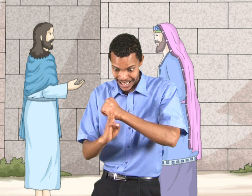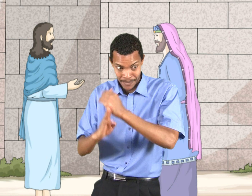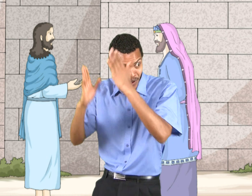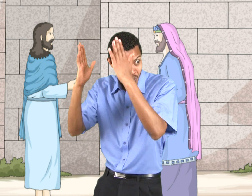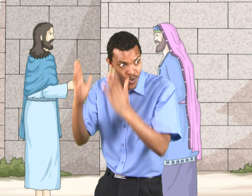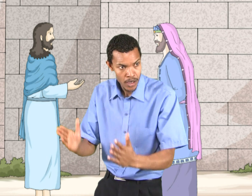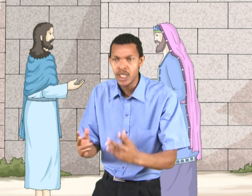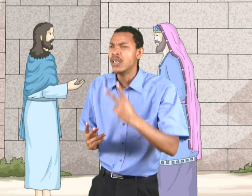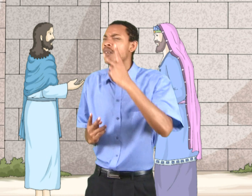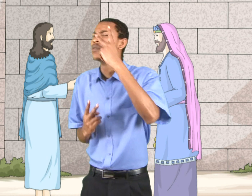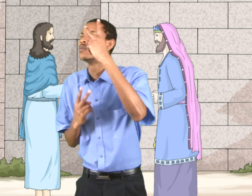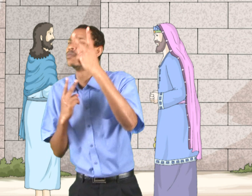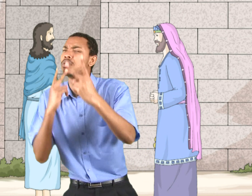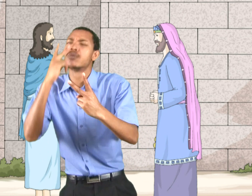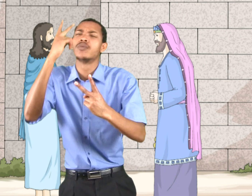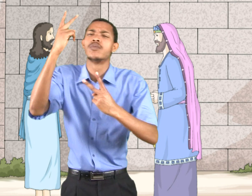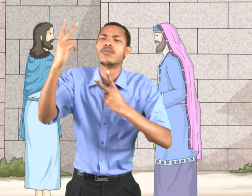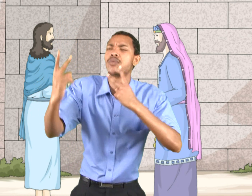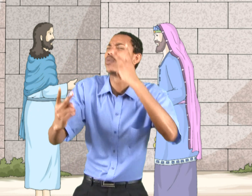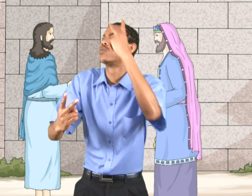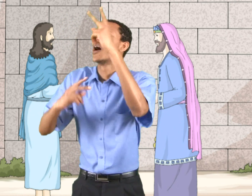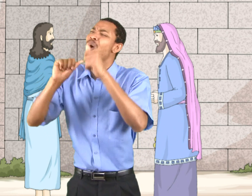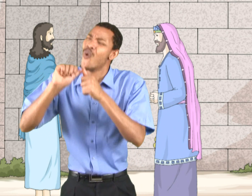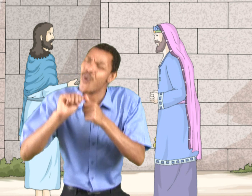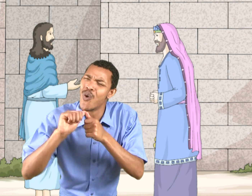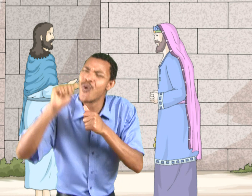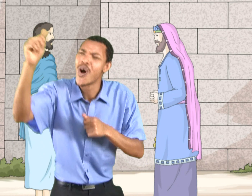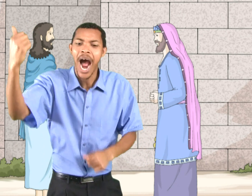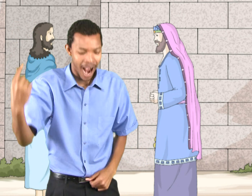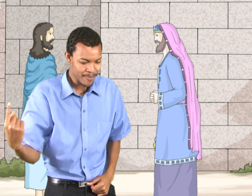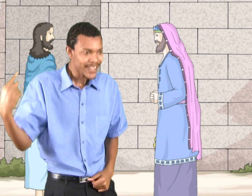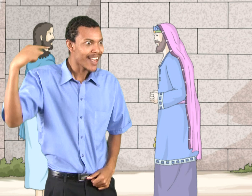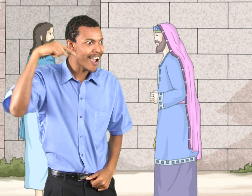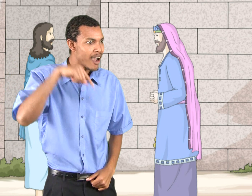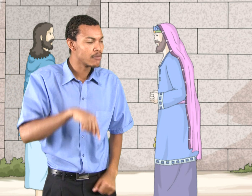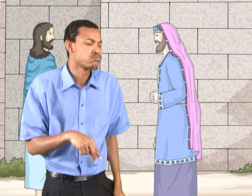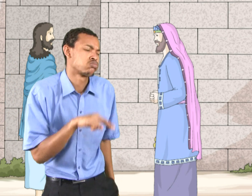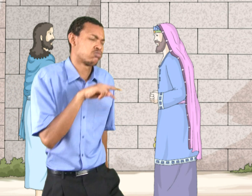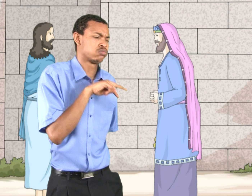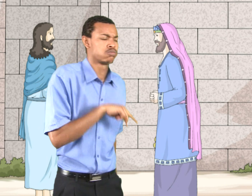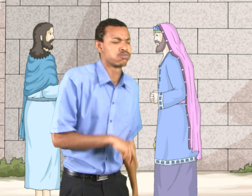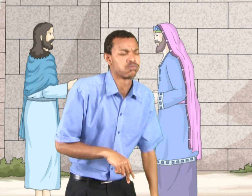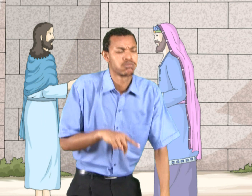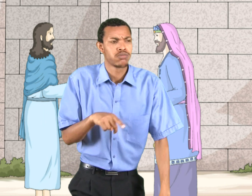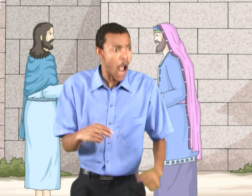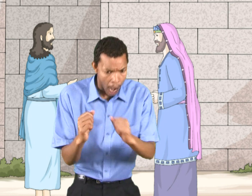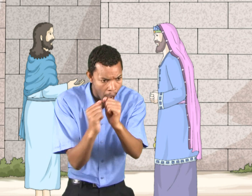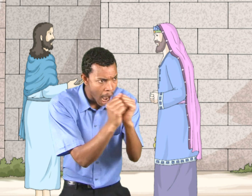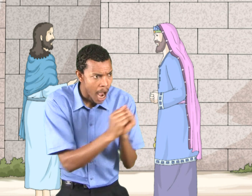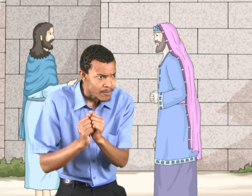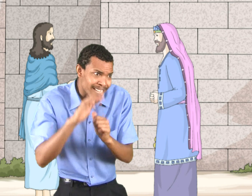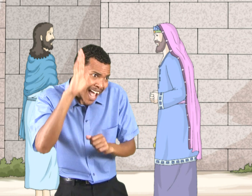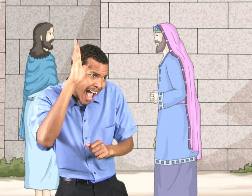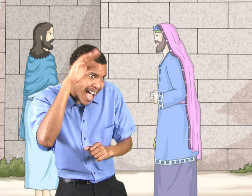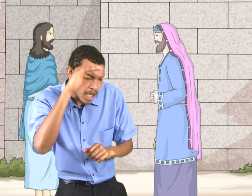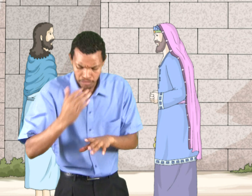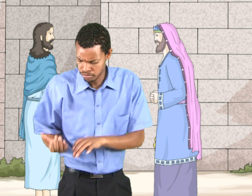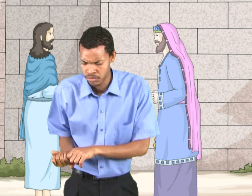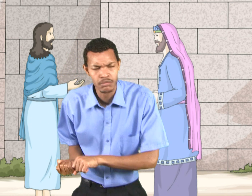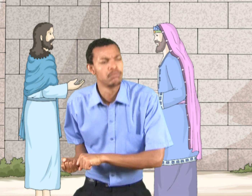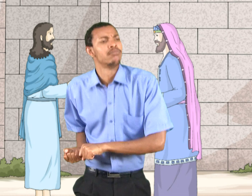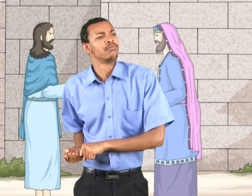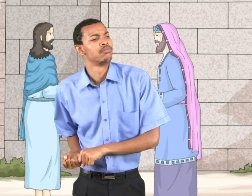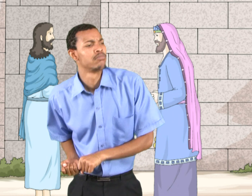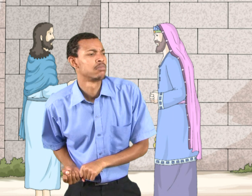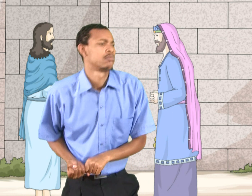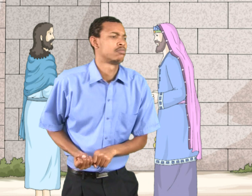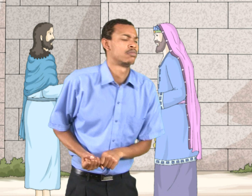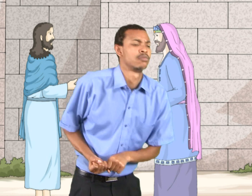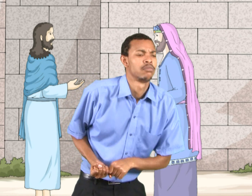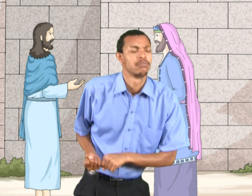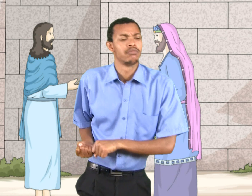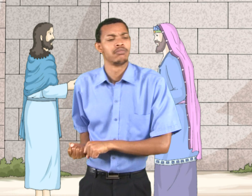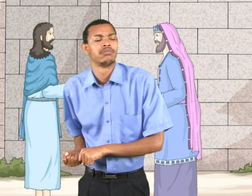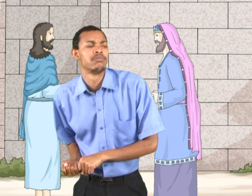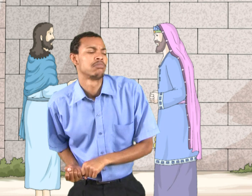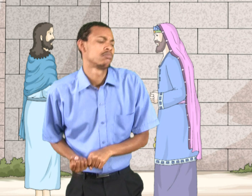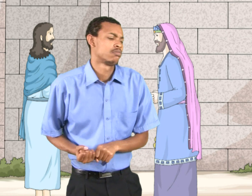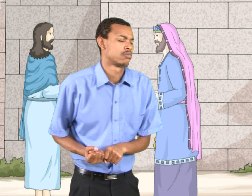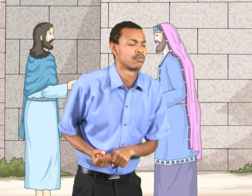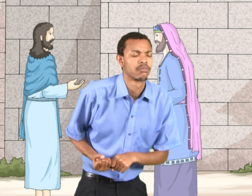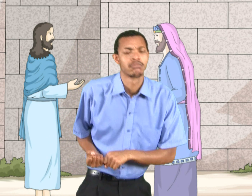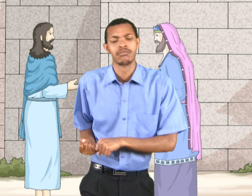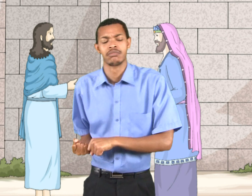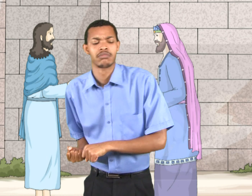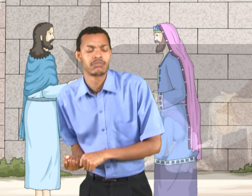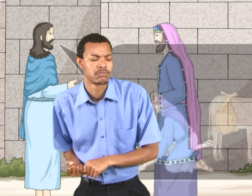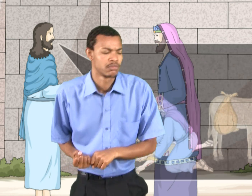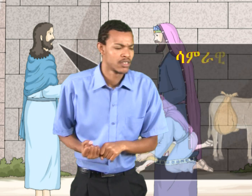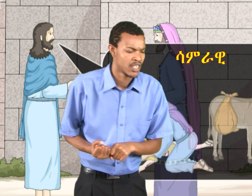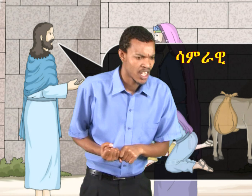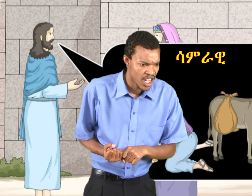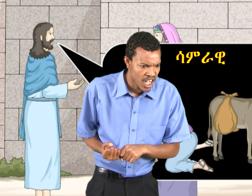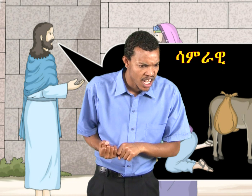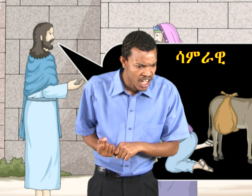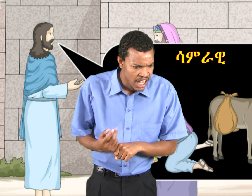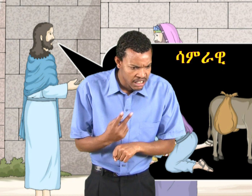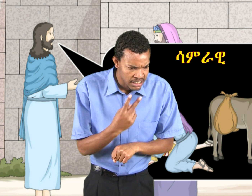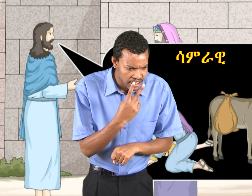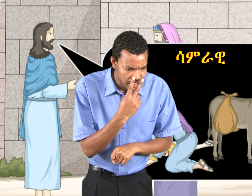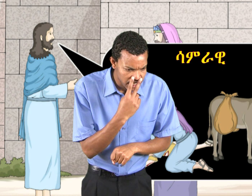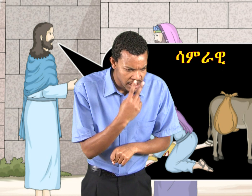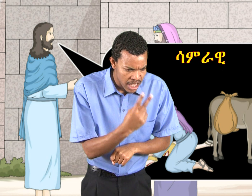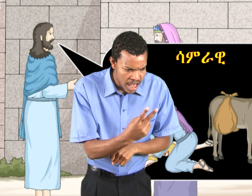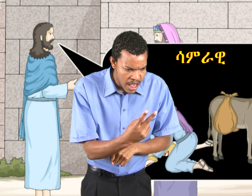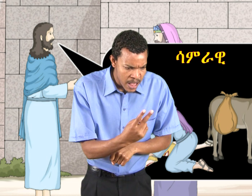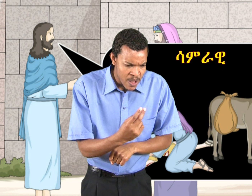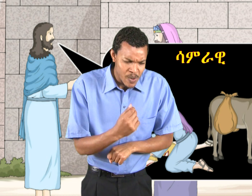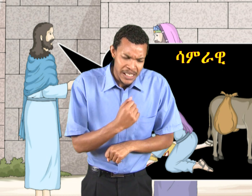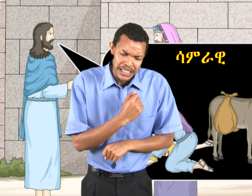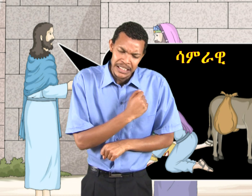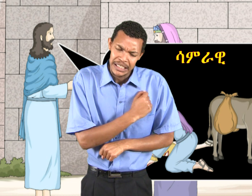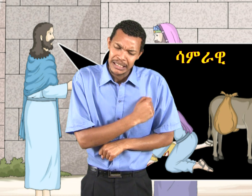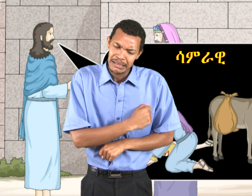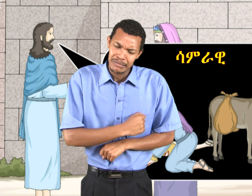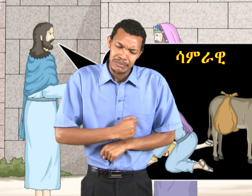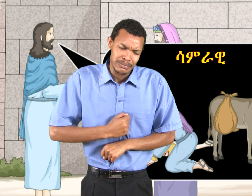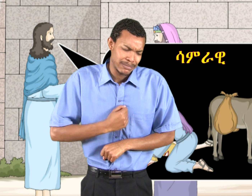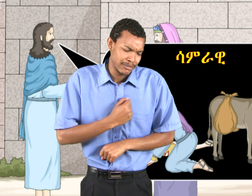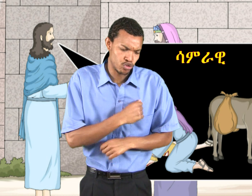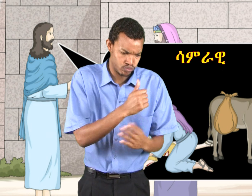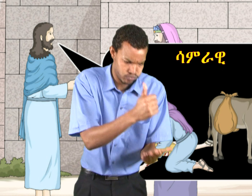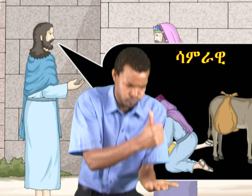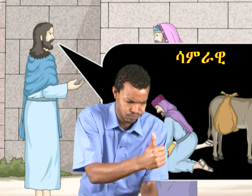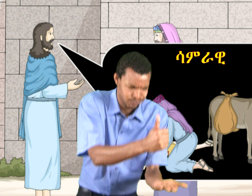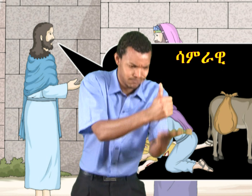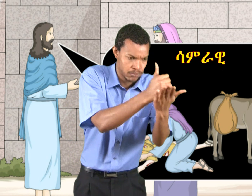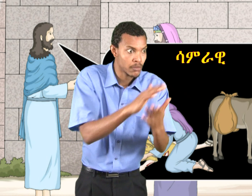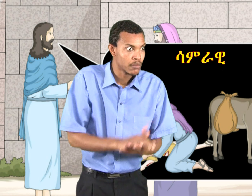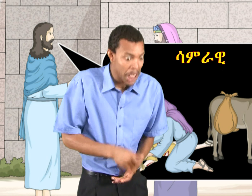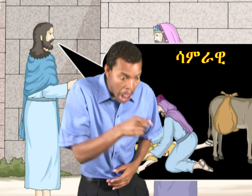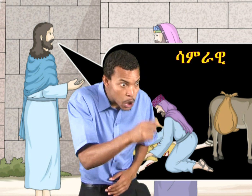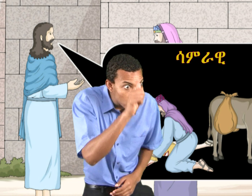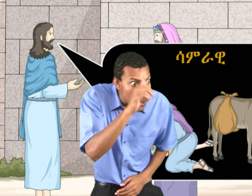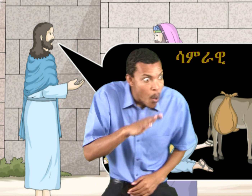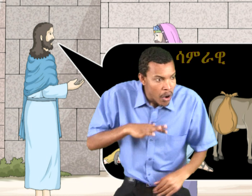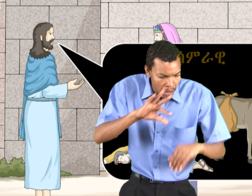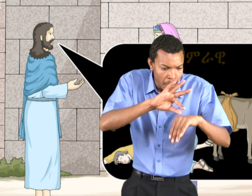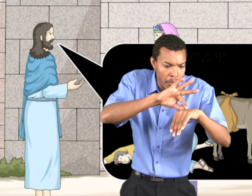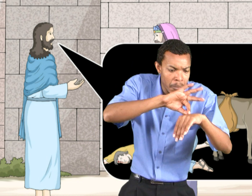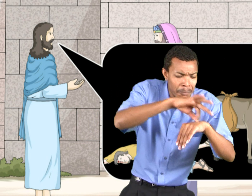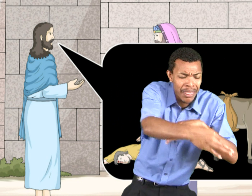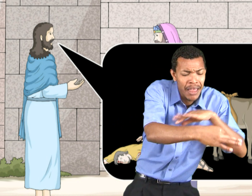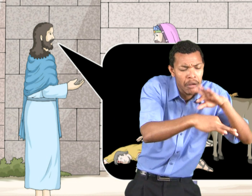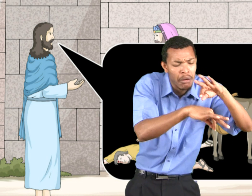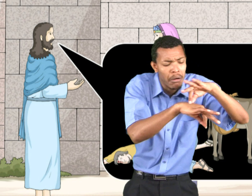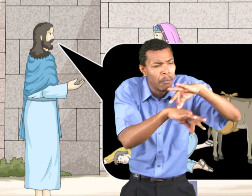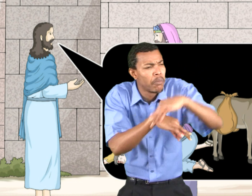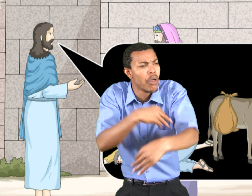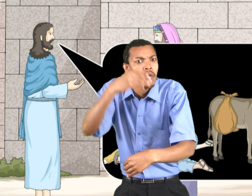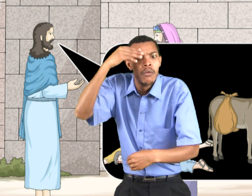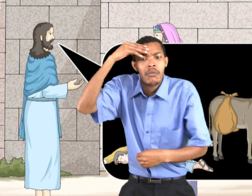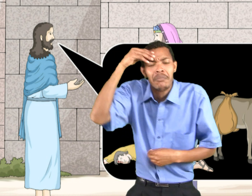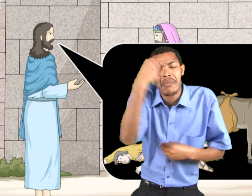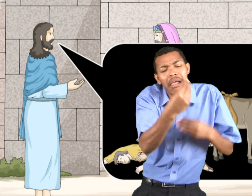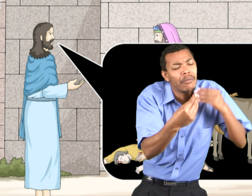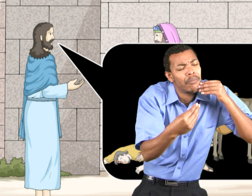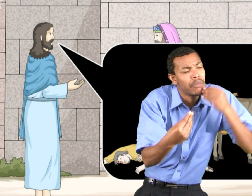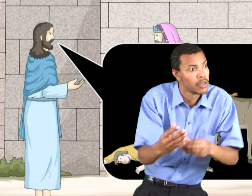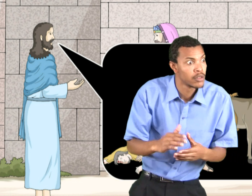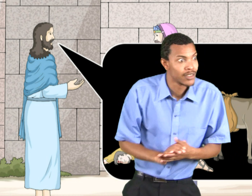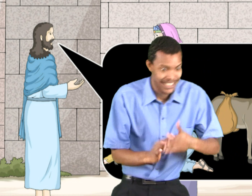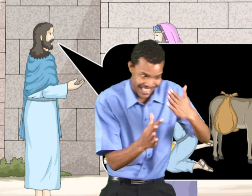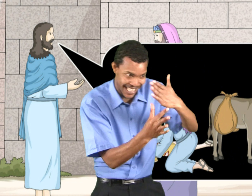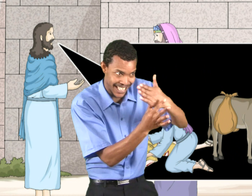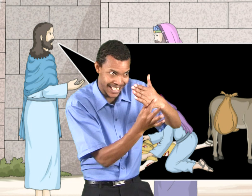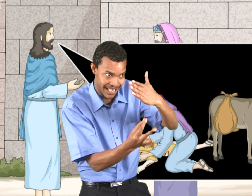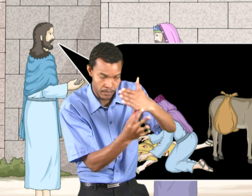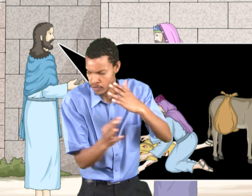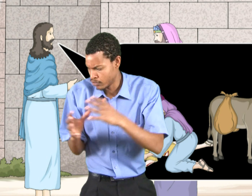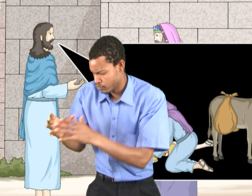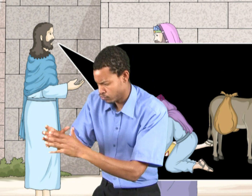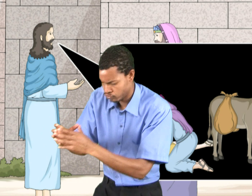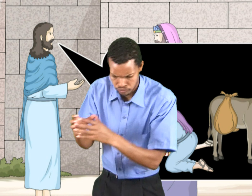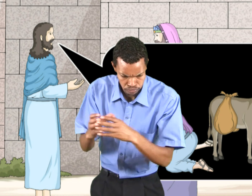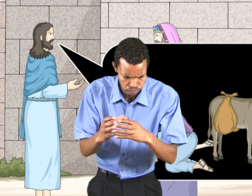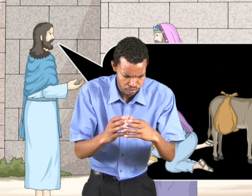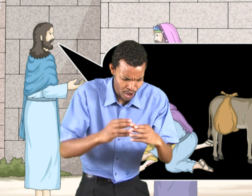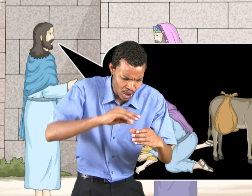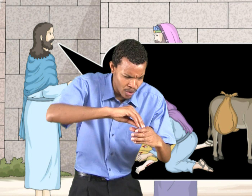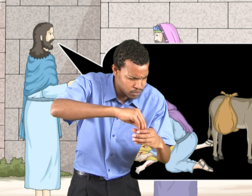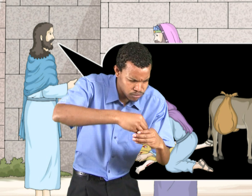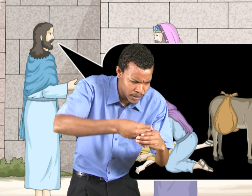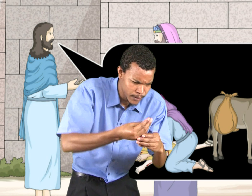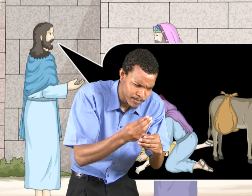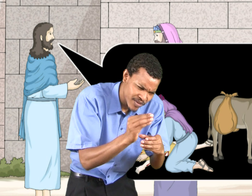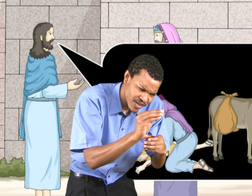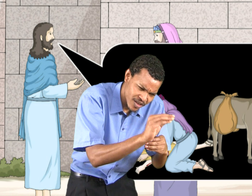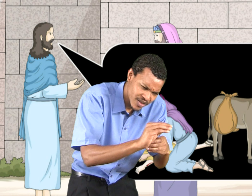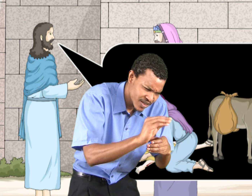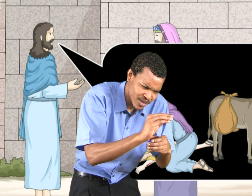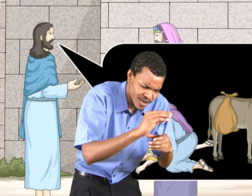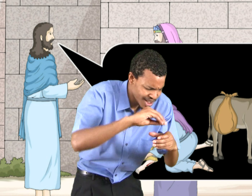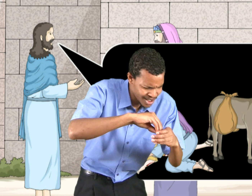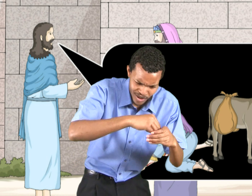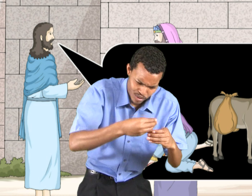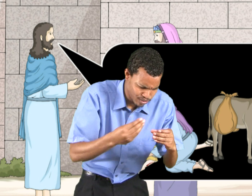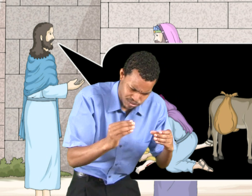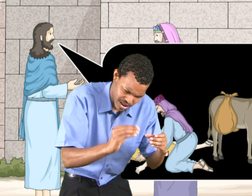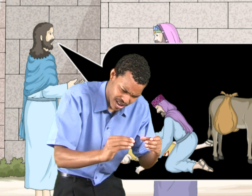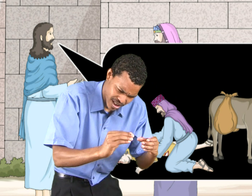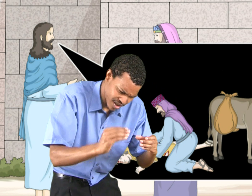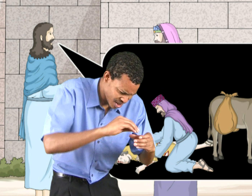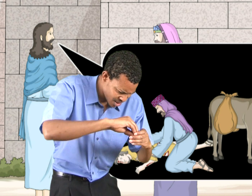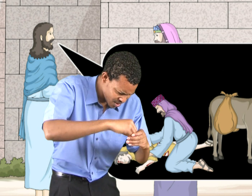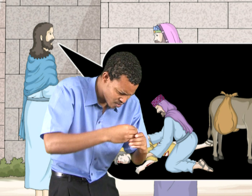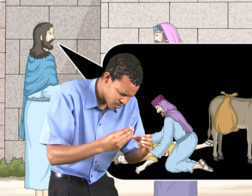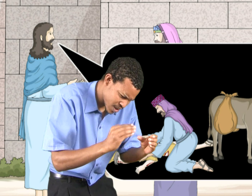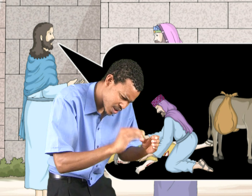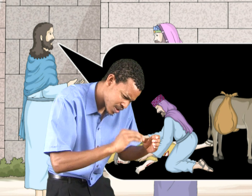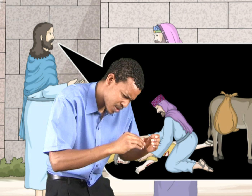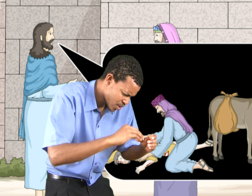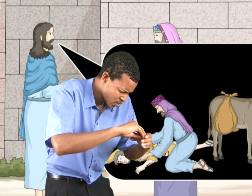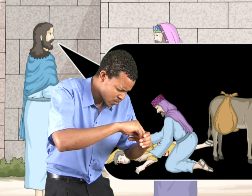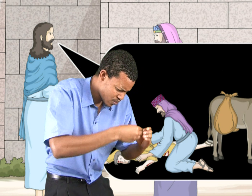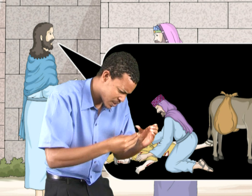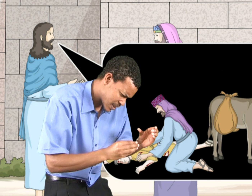But when a Samaritan on a journey came upon him, he looked at him and had compassion.